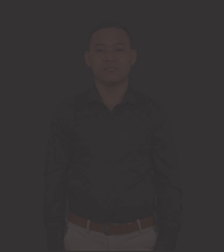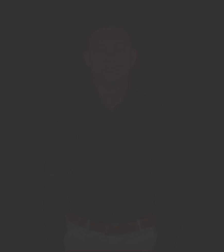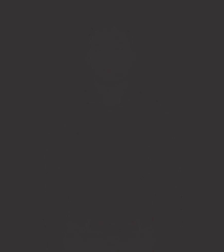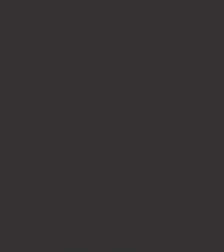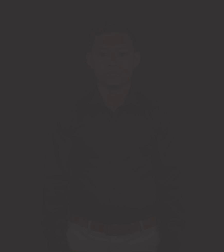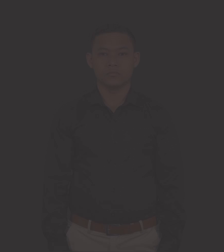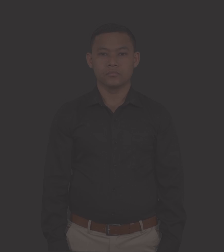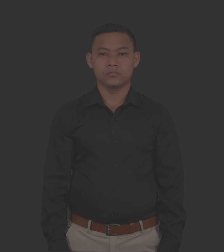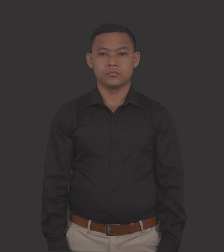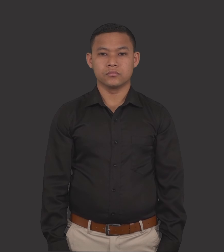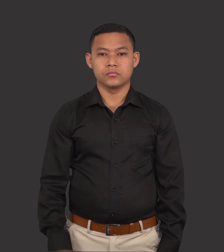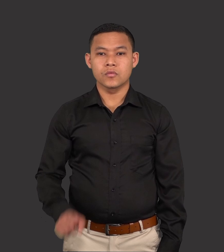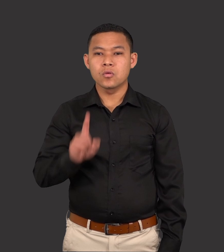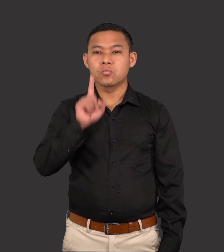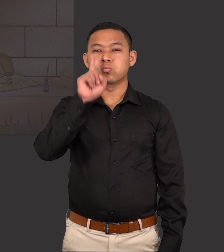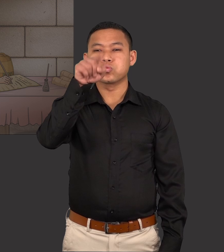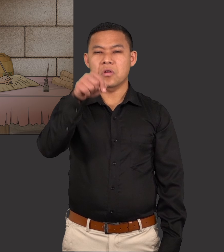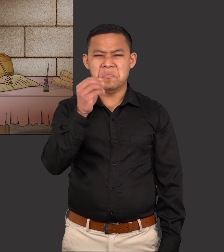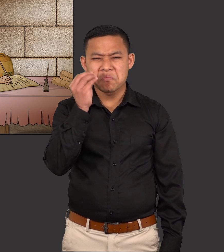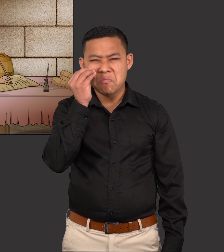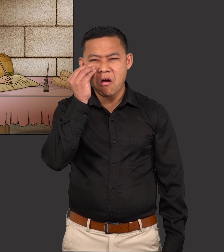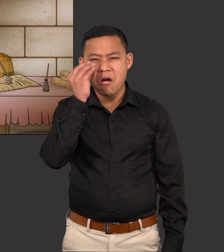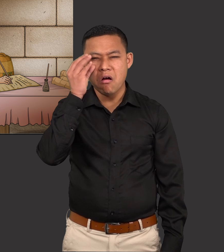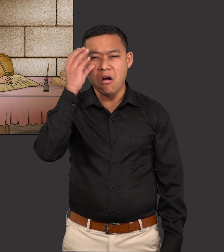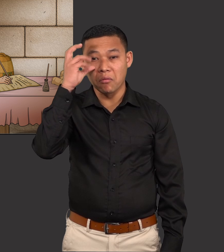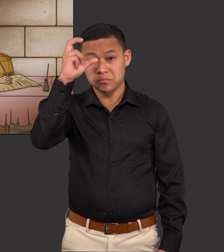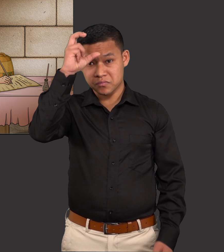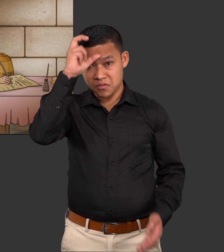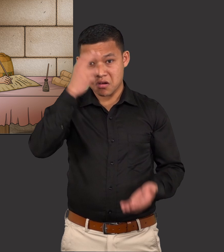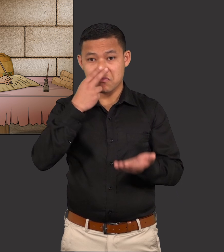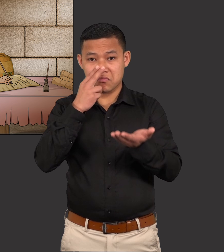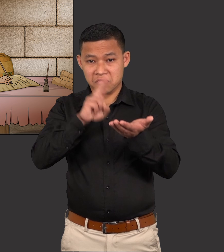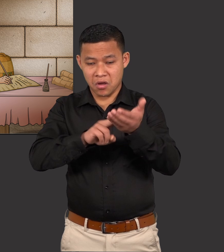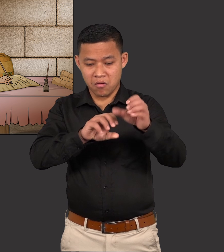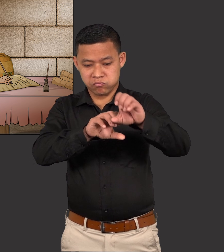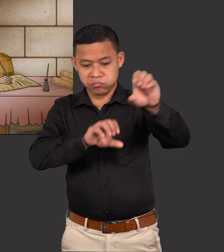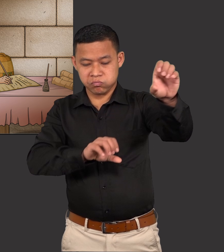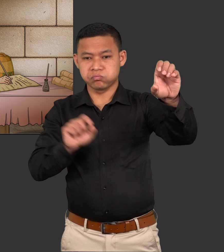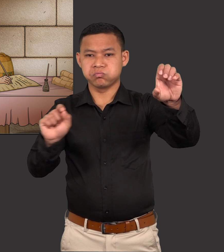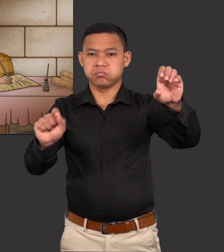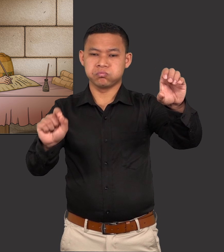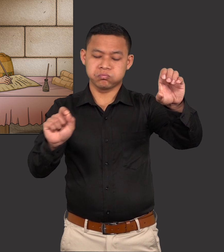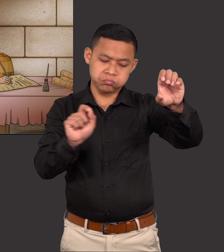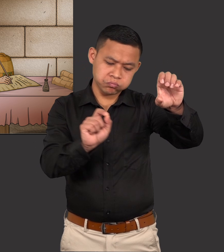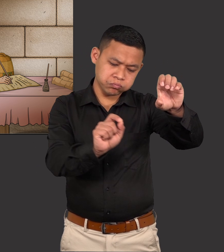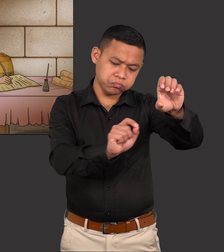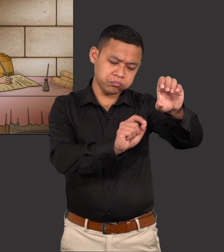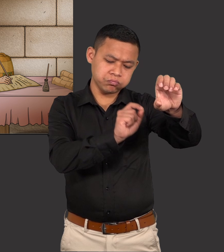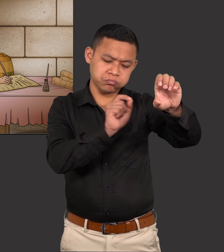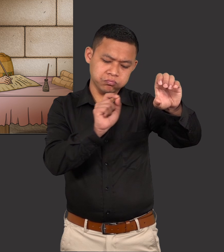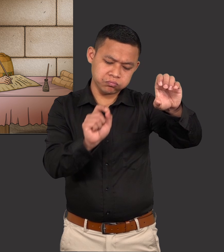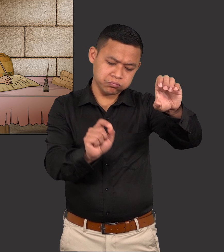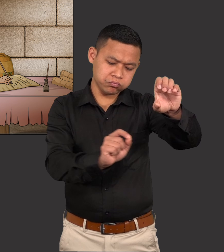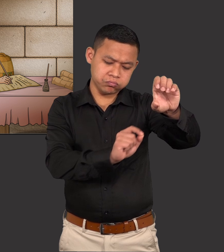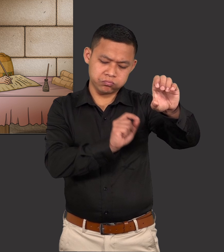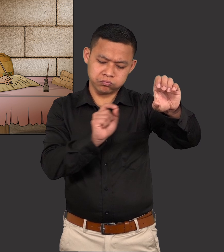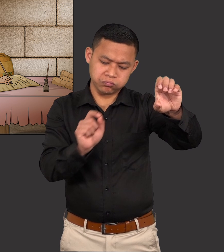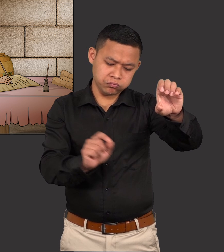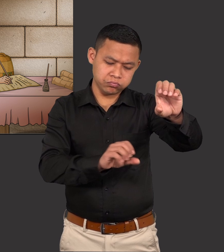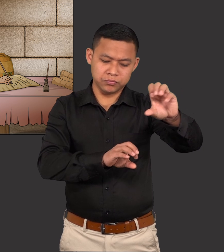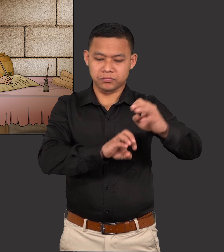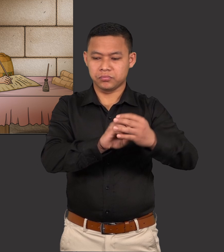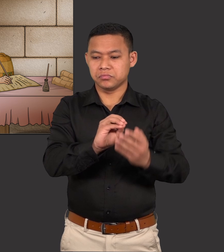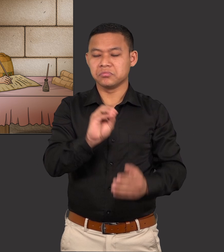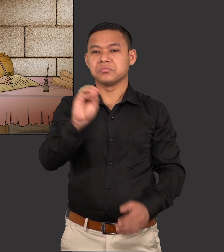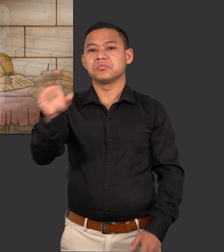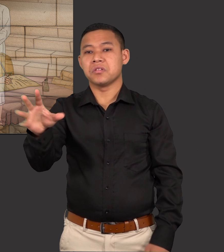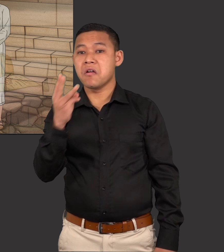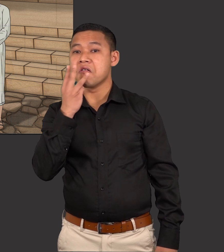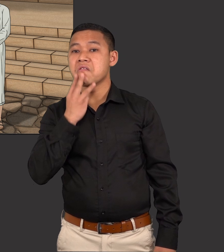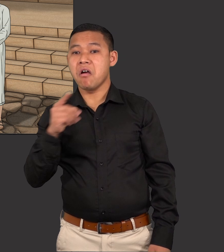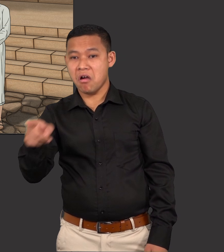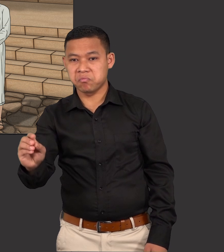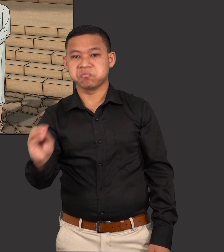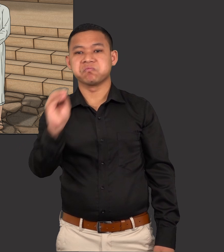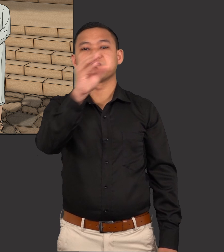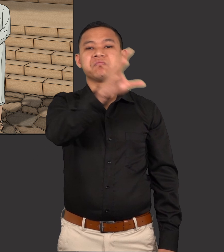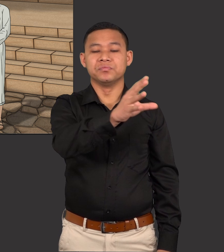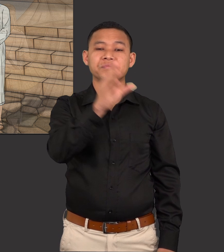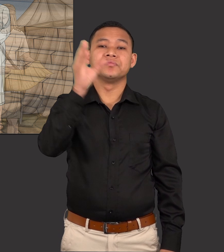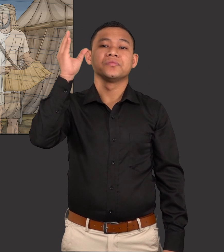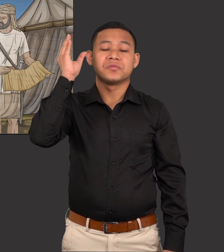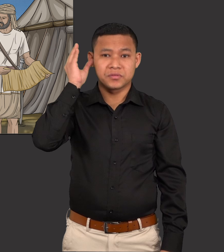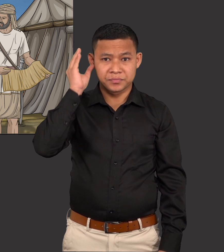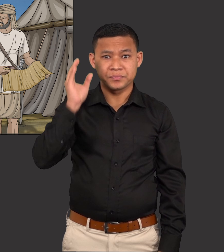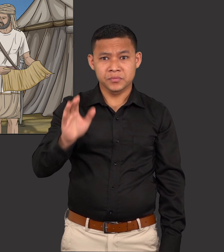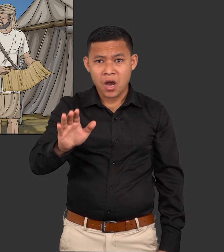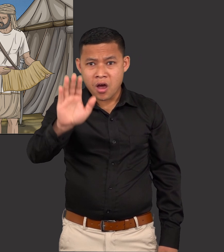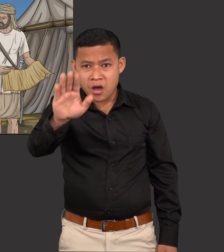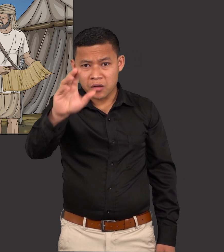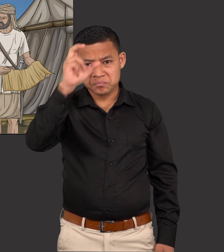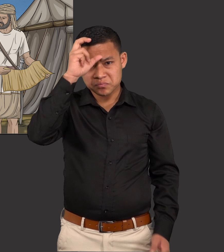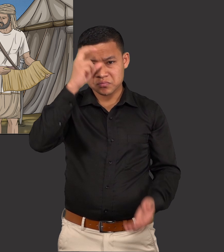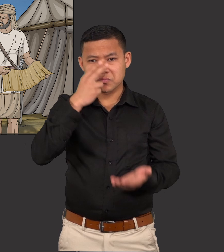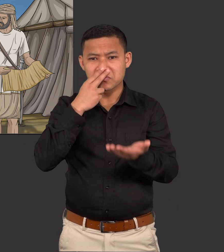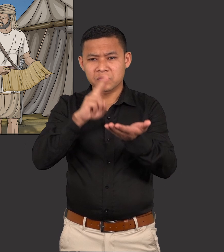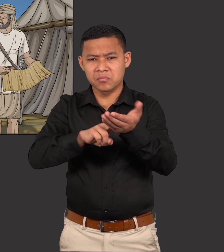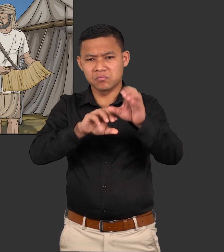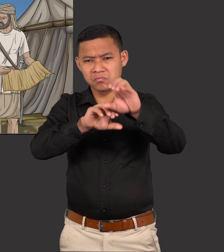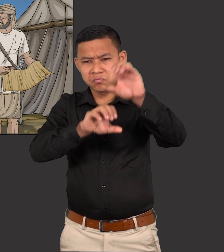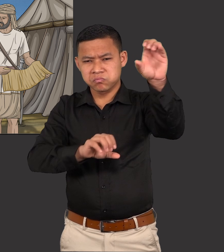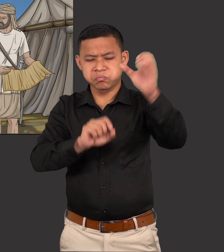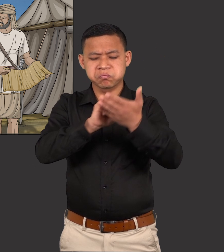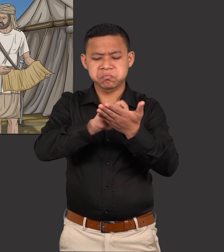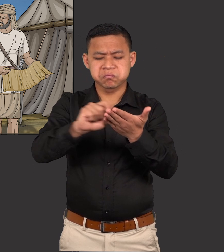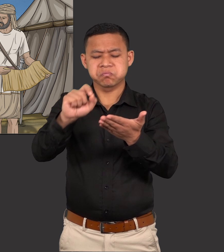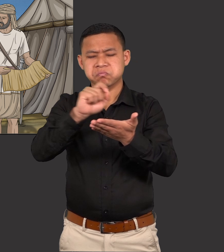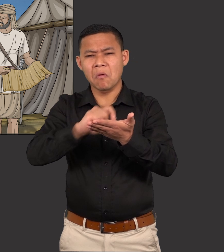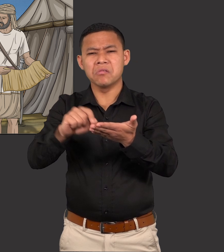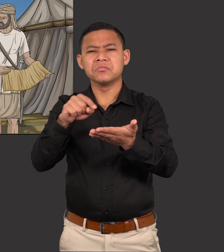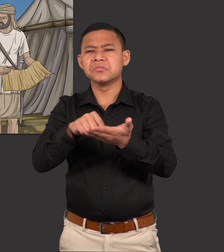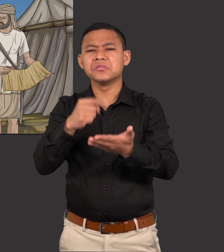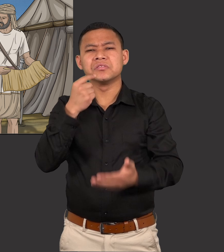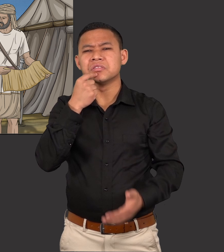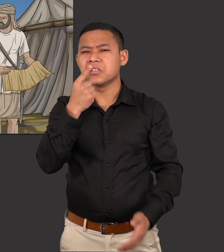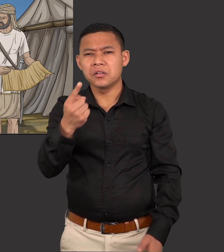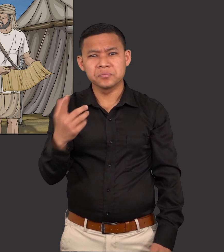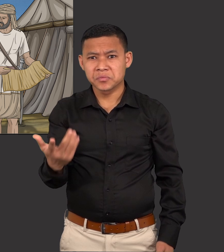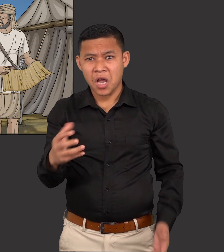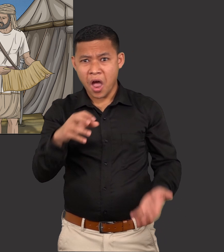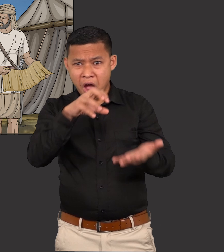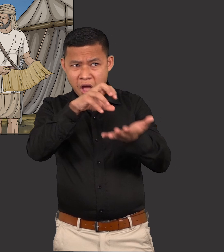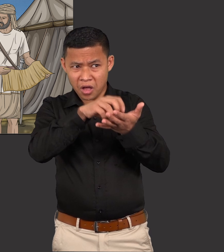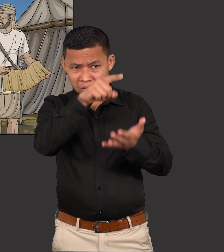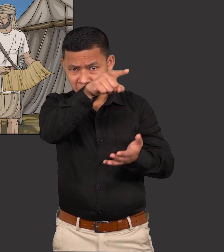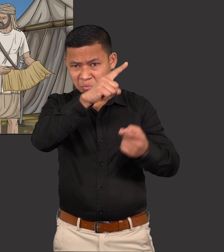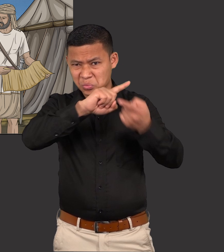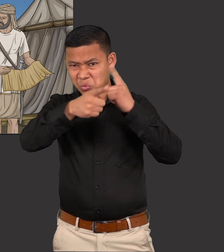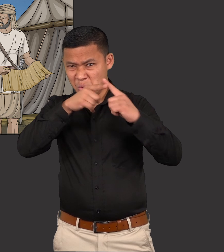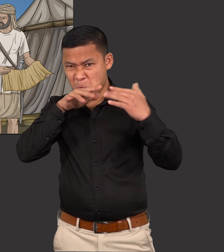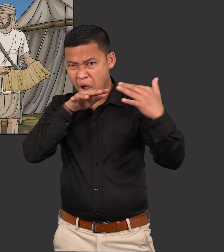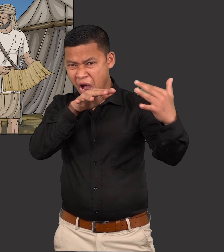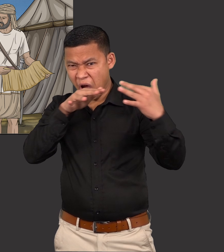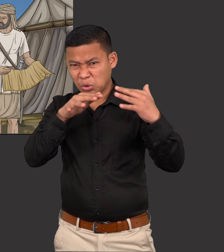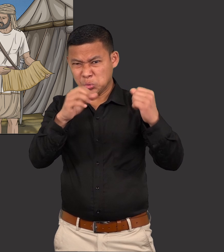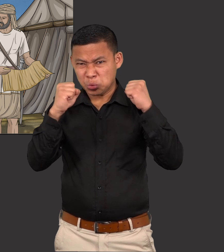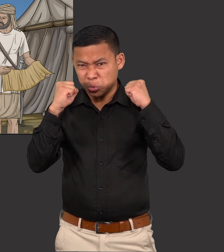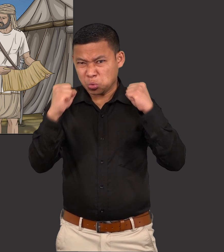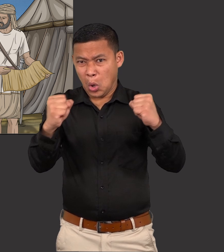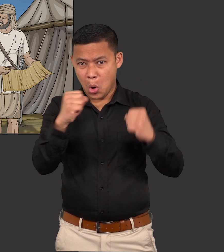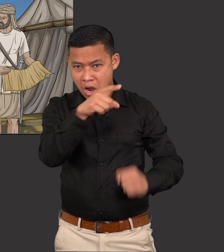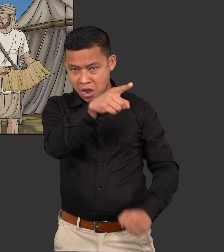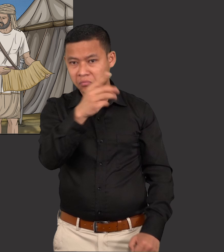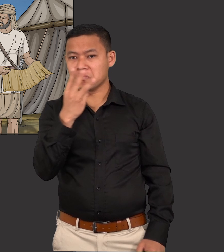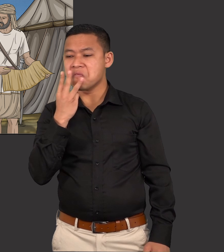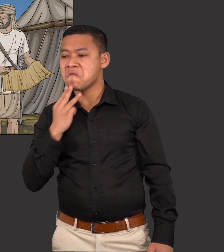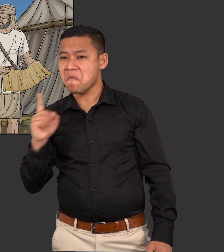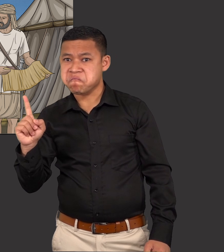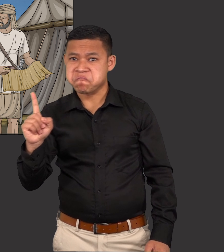The next morning David wrote a letter to Joab and sent it with Uriah.